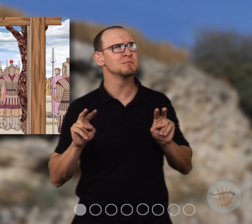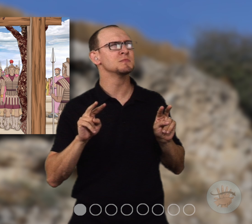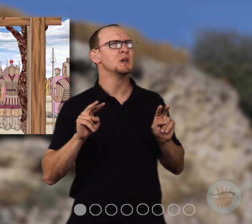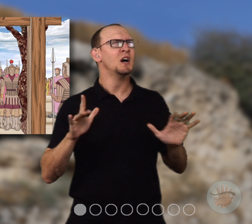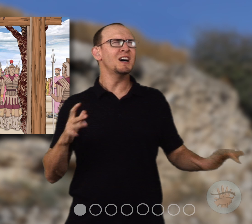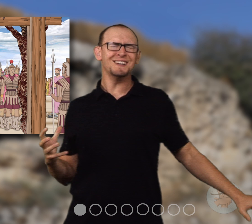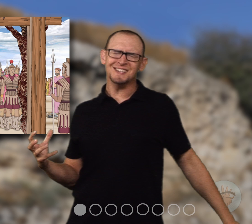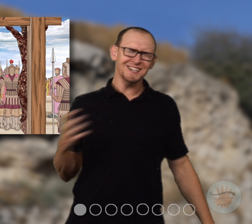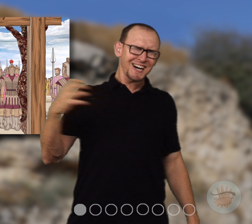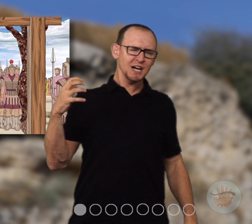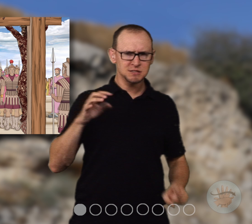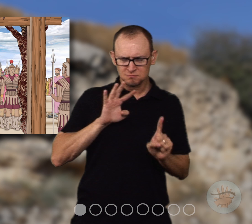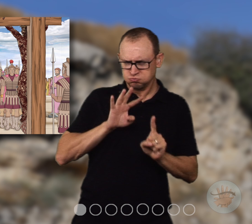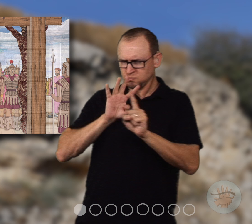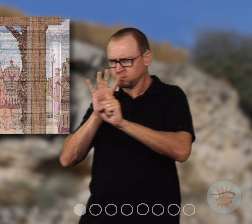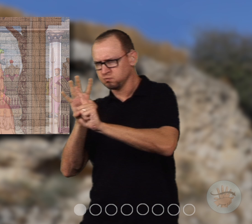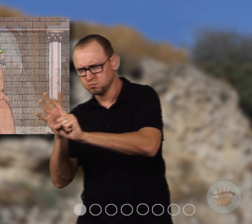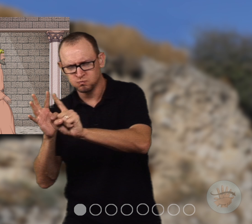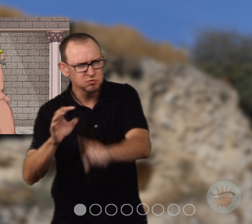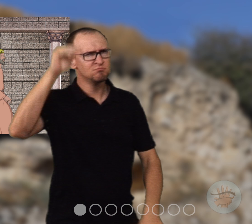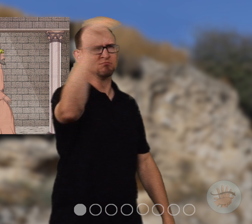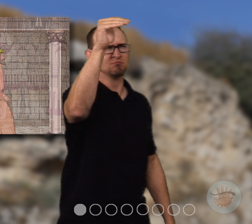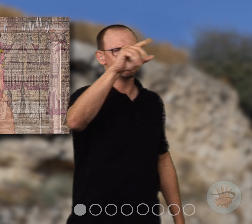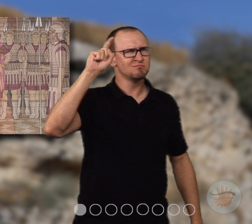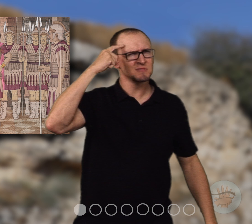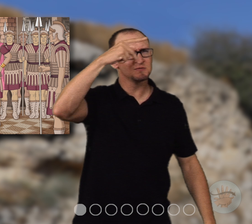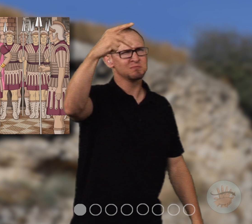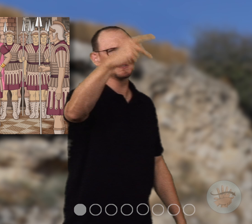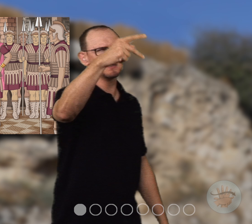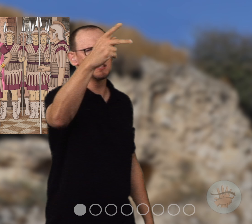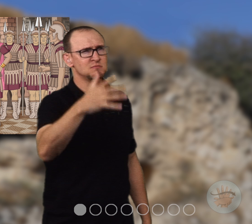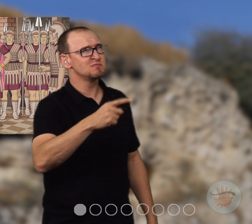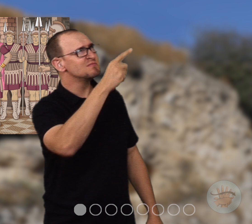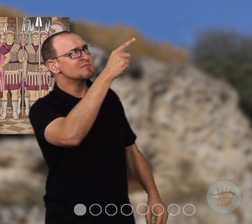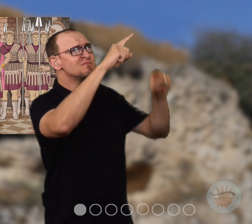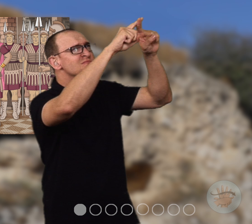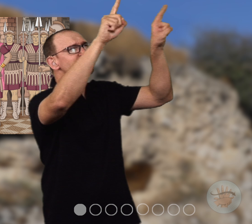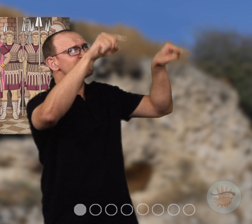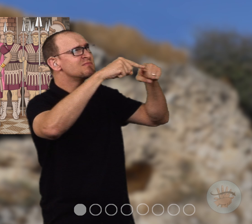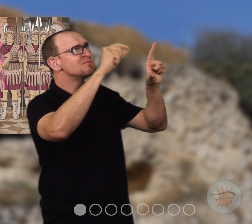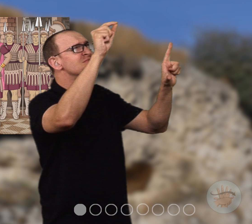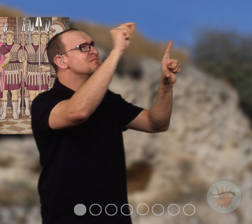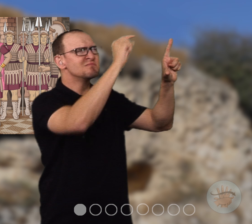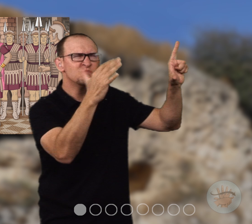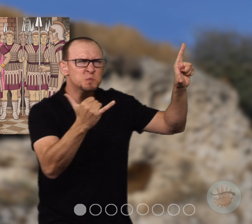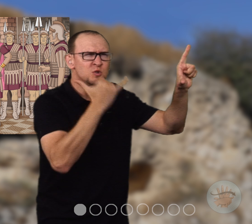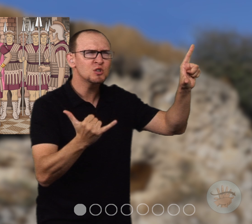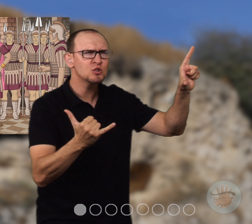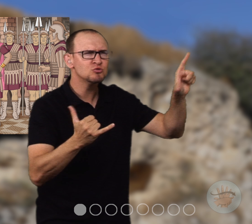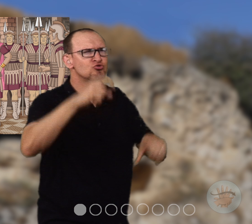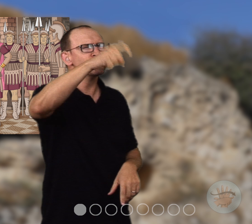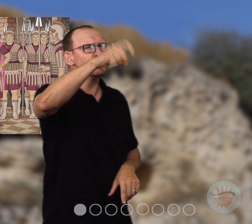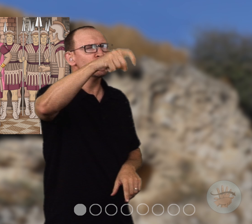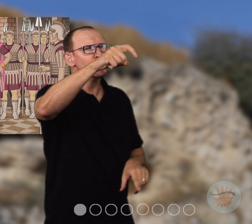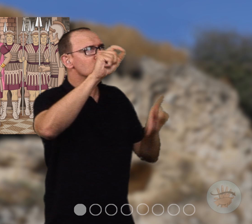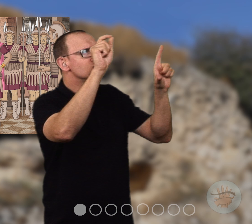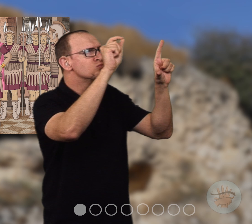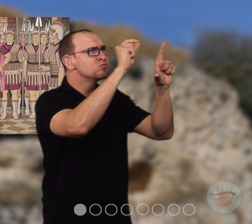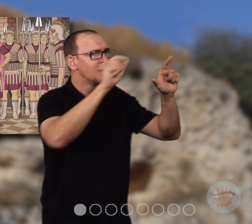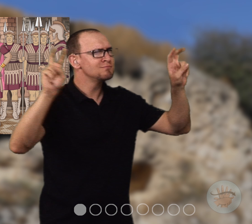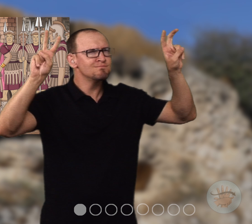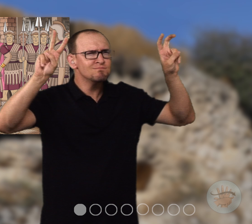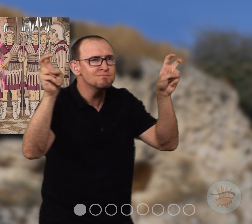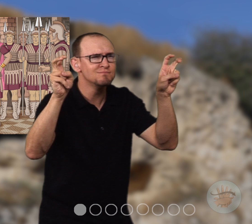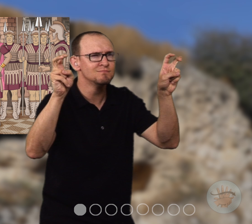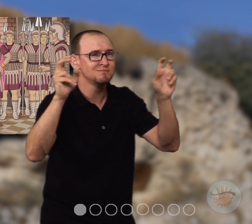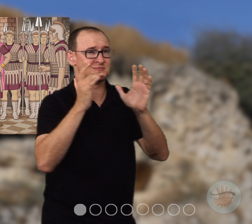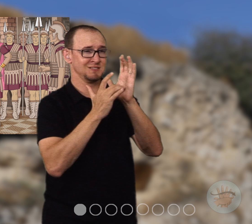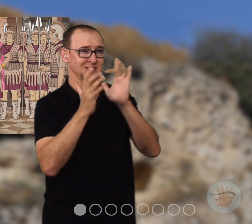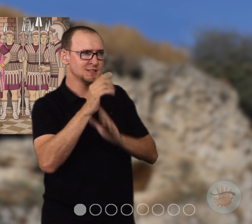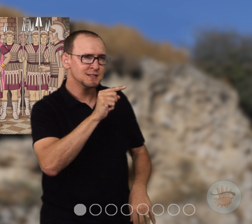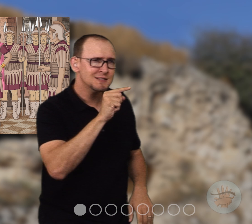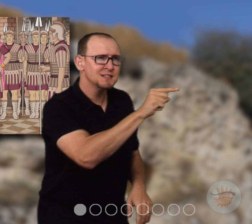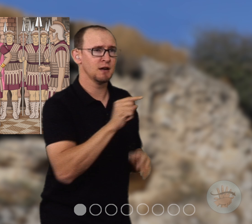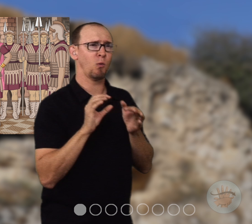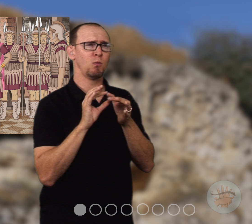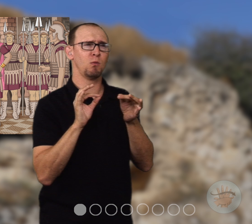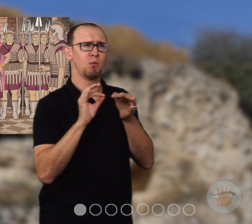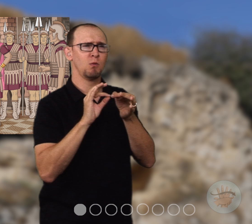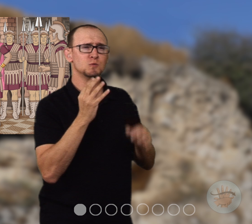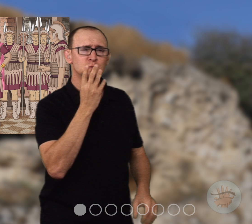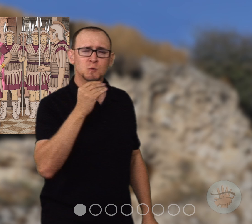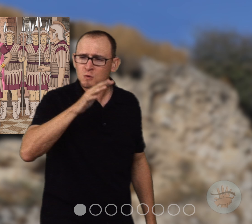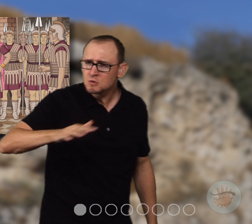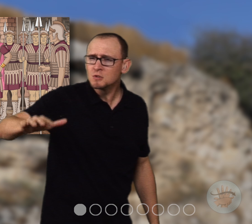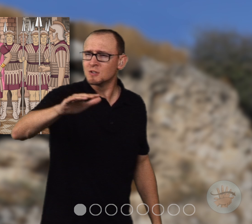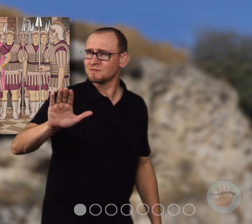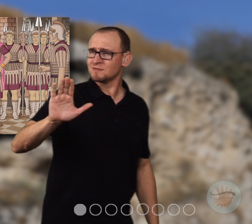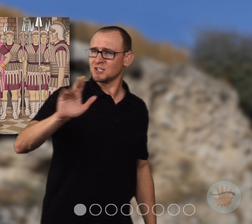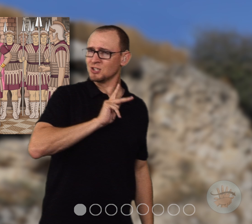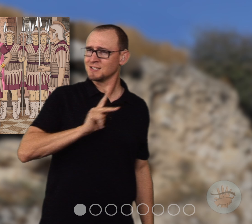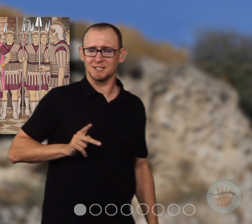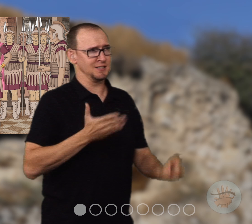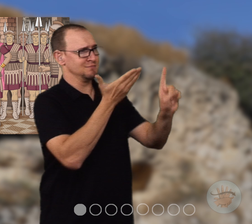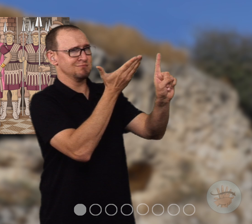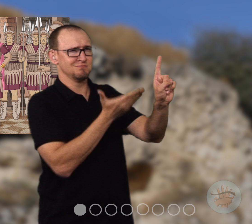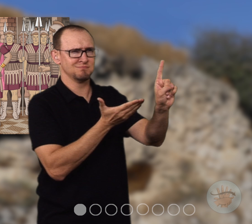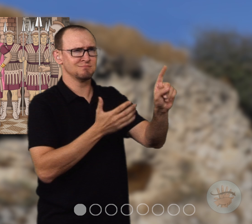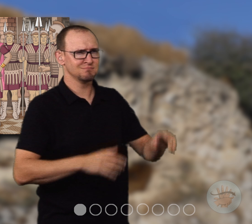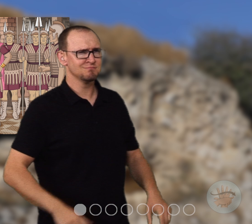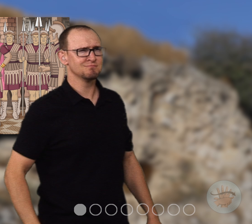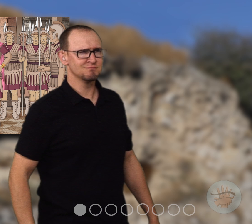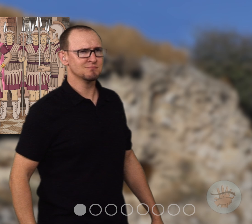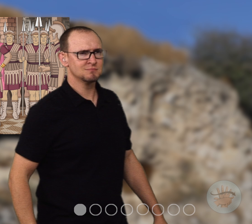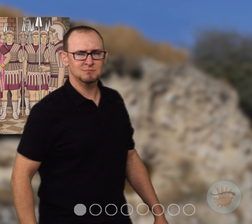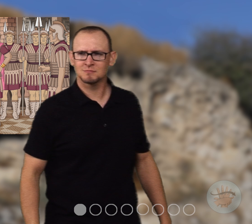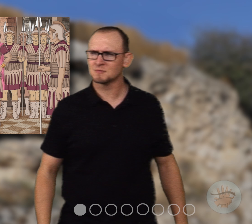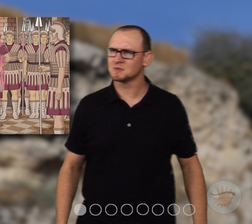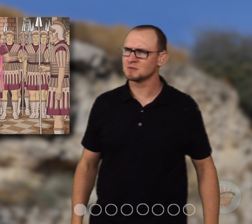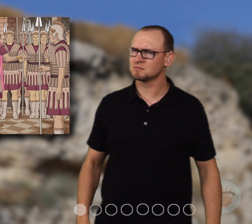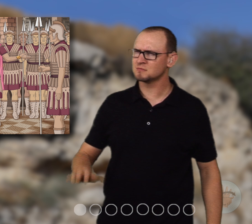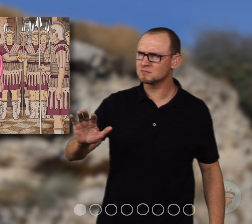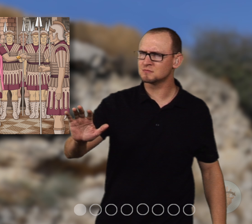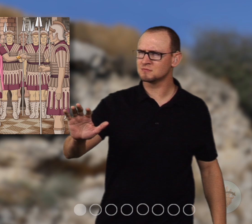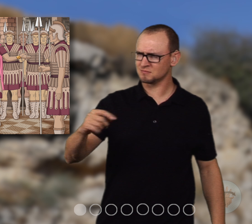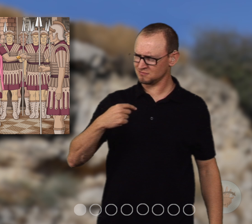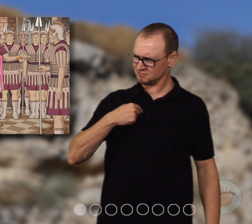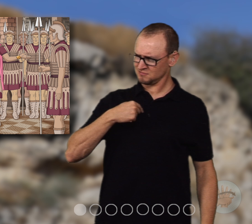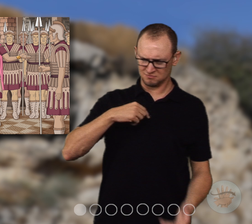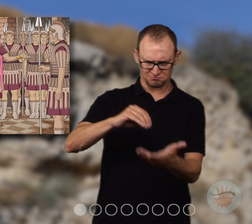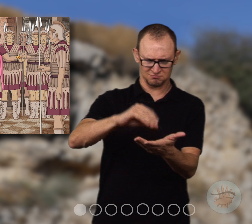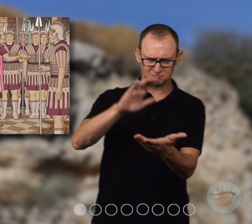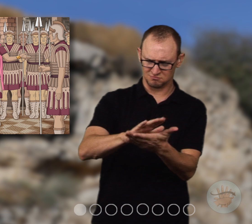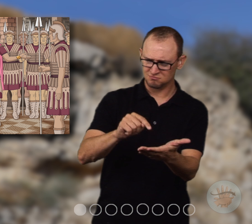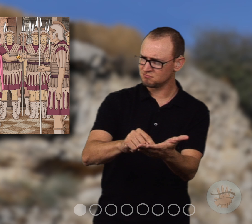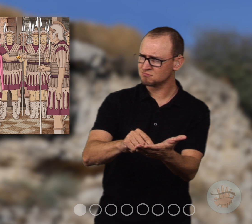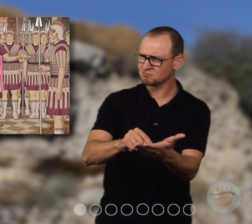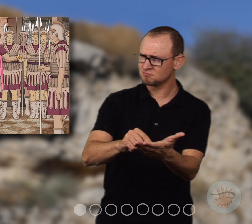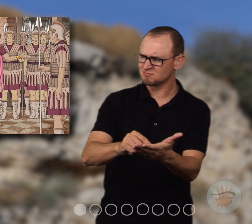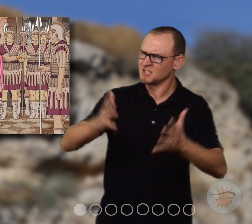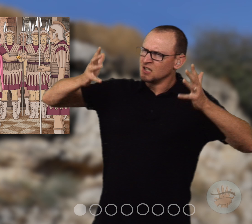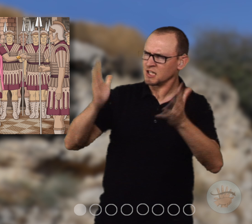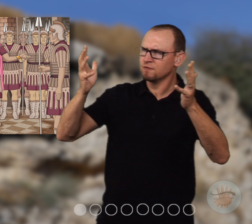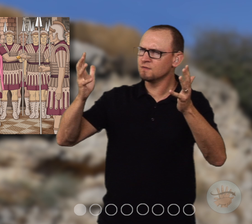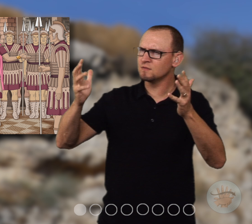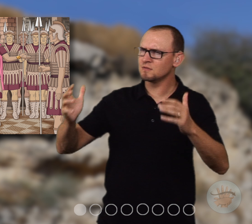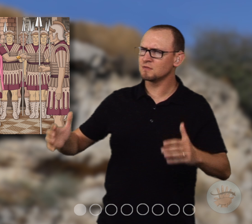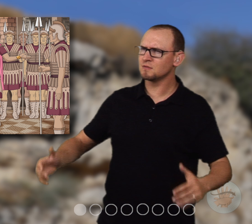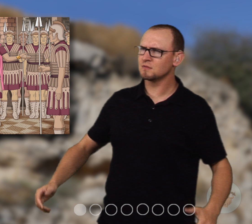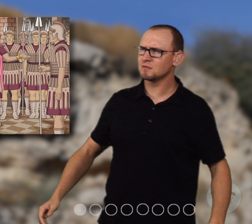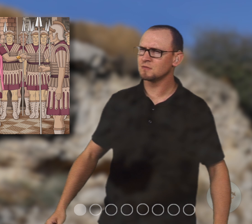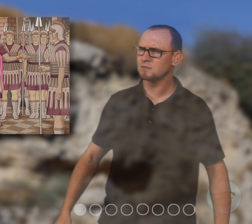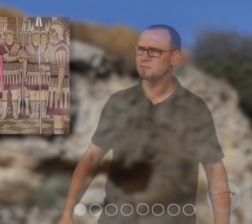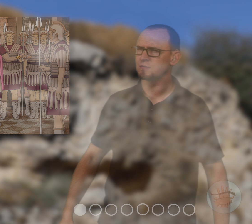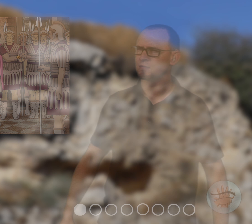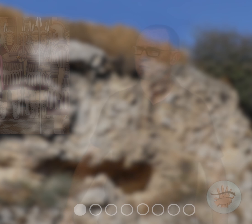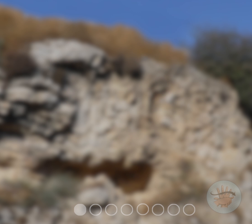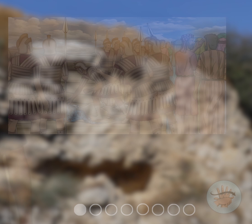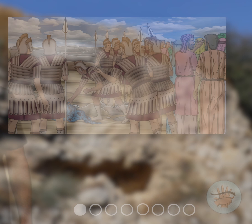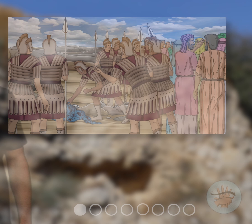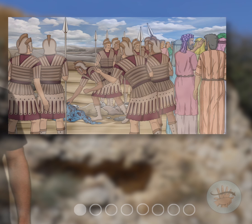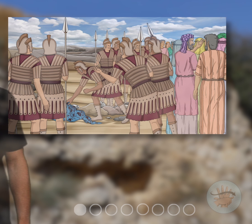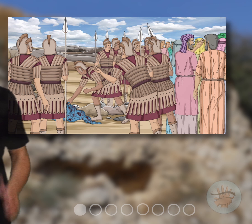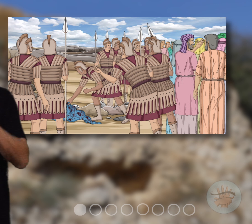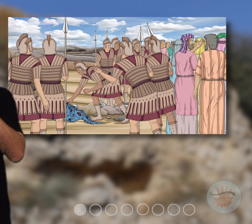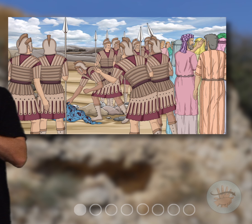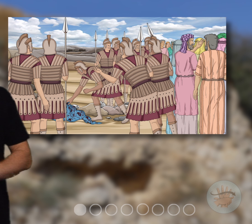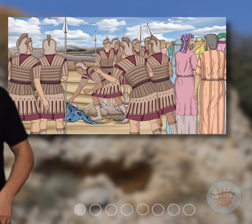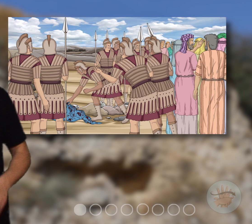So the chief priests of the Jews said to Pilate, “Do not write, ‘The King of the Jews,’ but only that He said, ‘I am the King of the Jews.’” Pilate answered, “What I have written, I have written.”